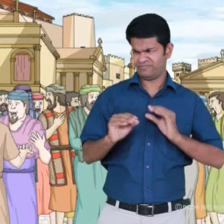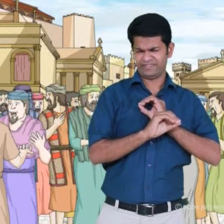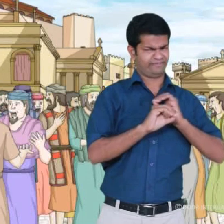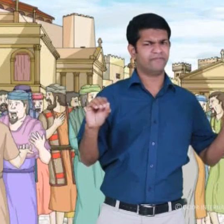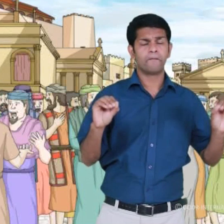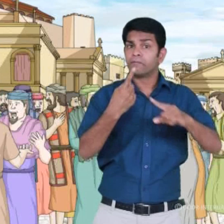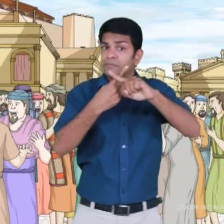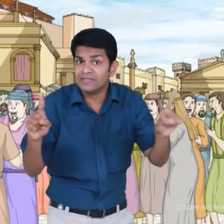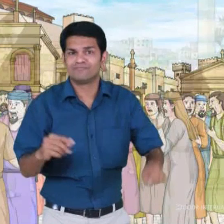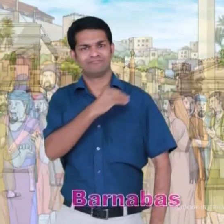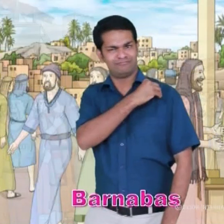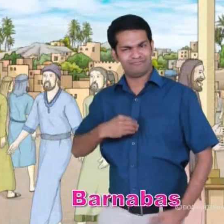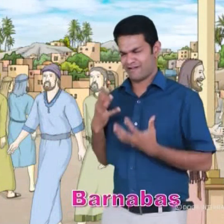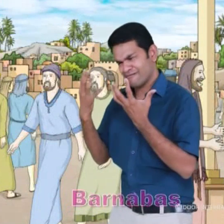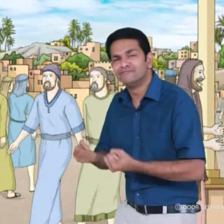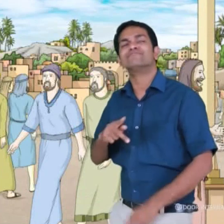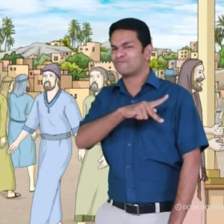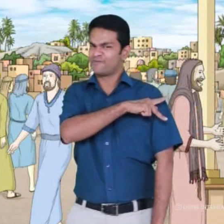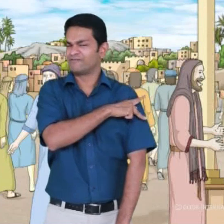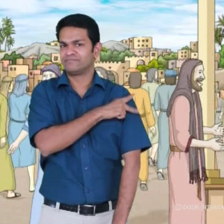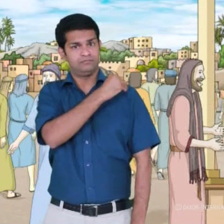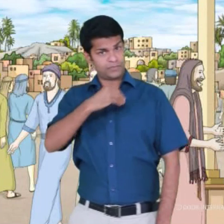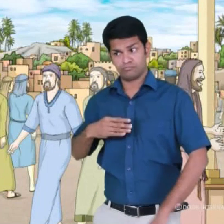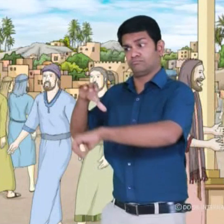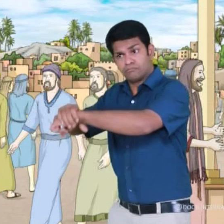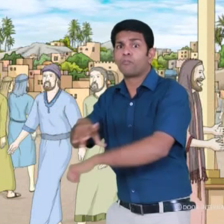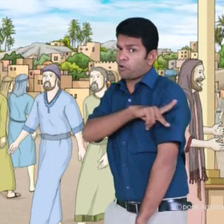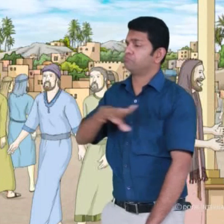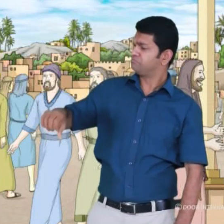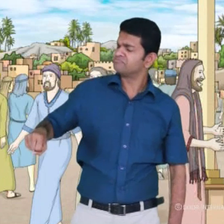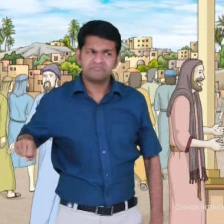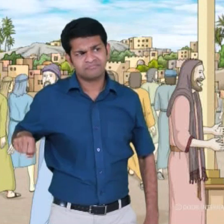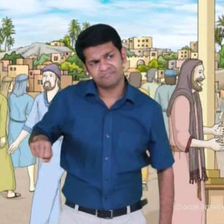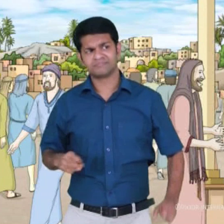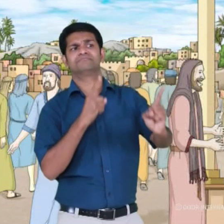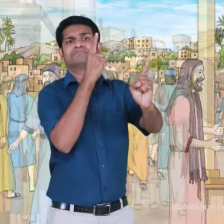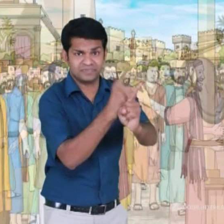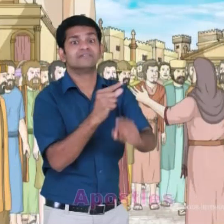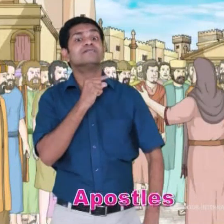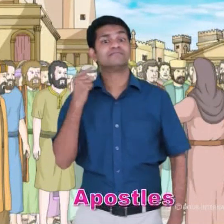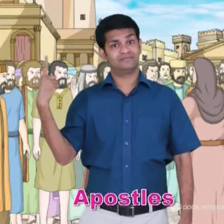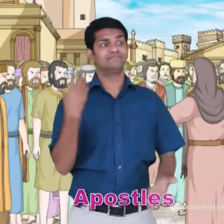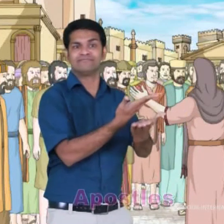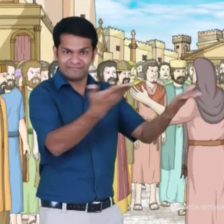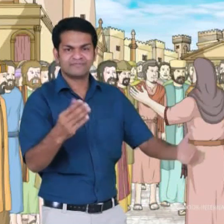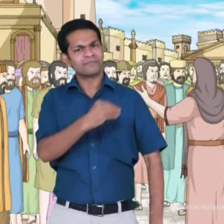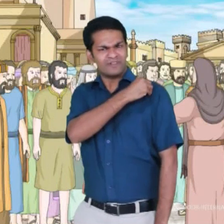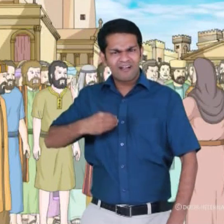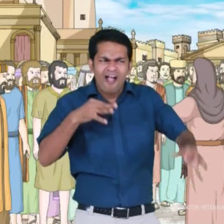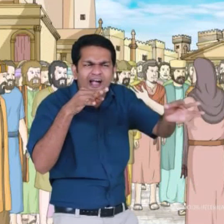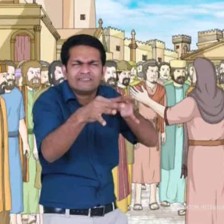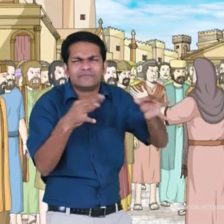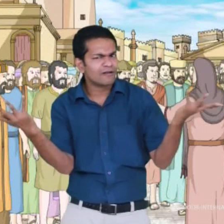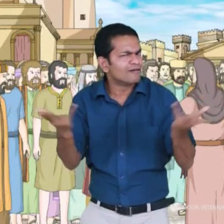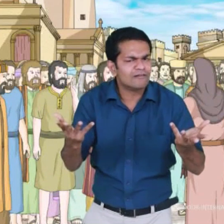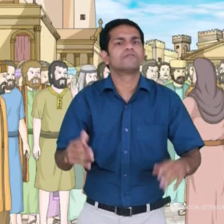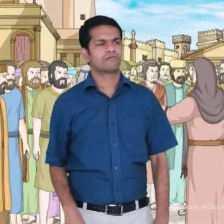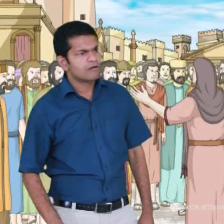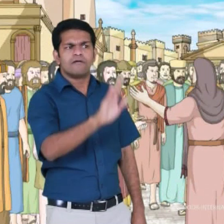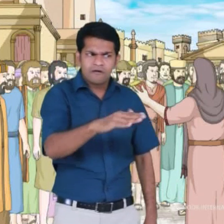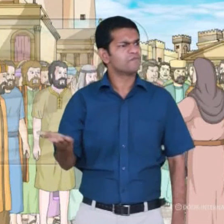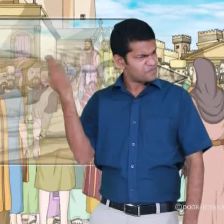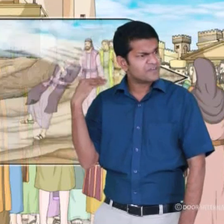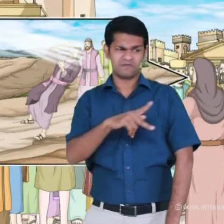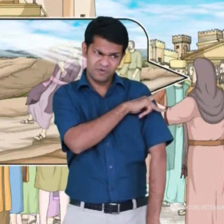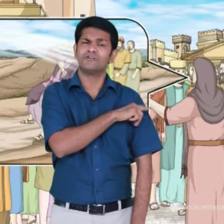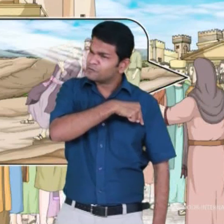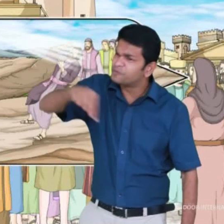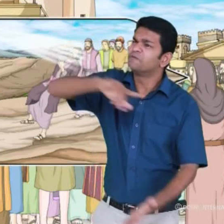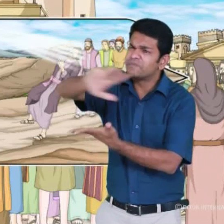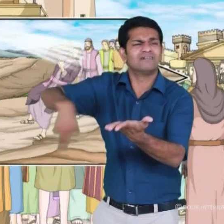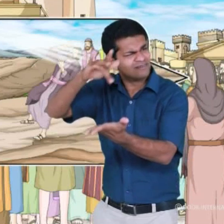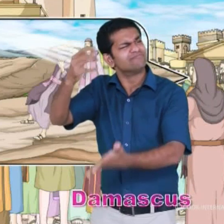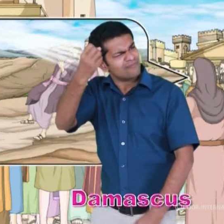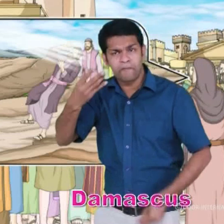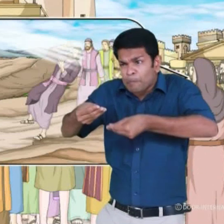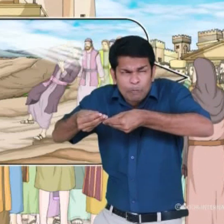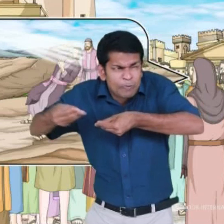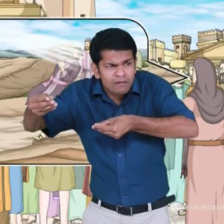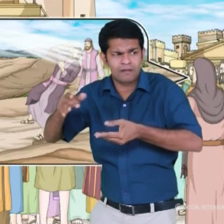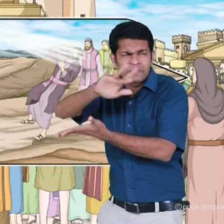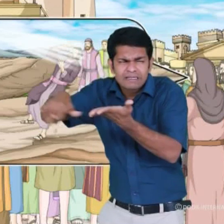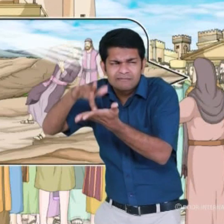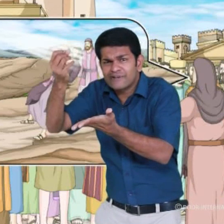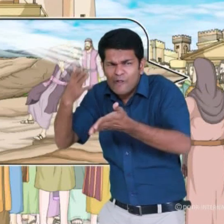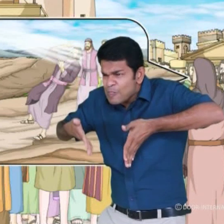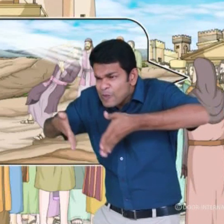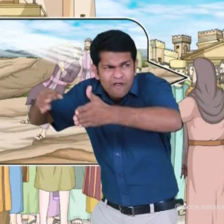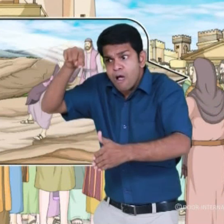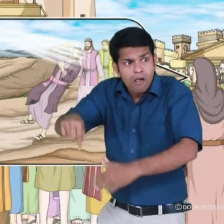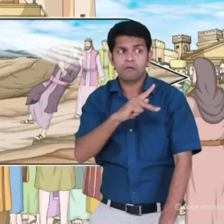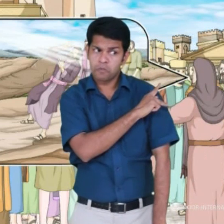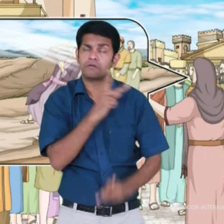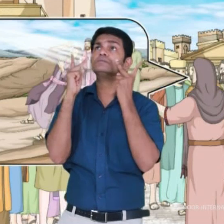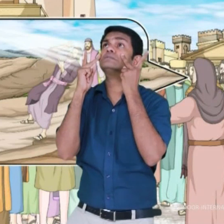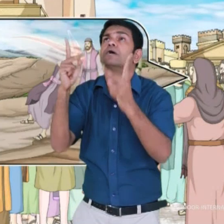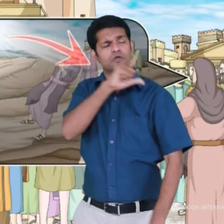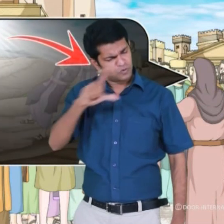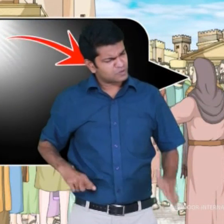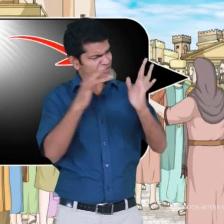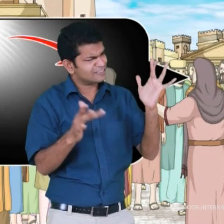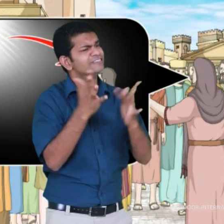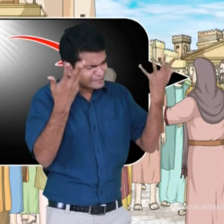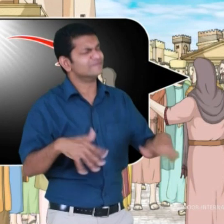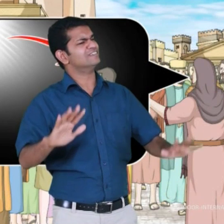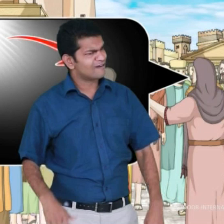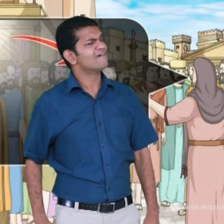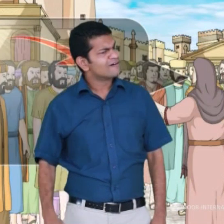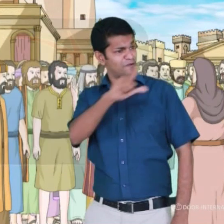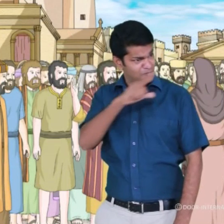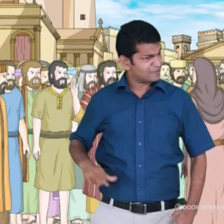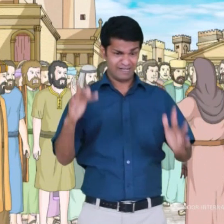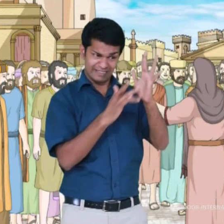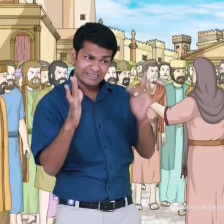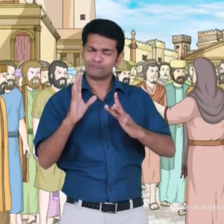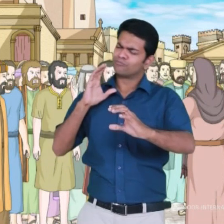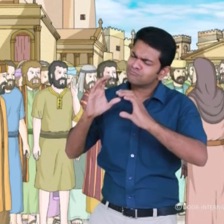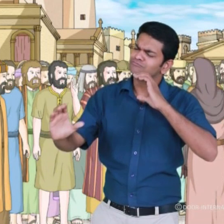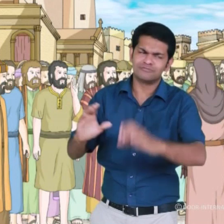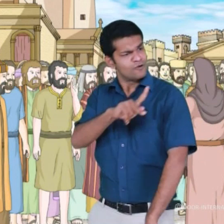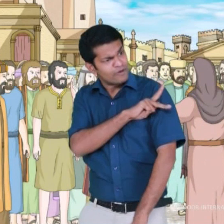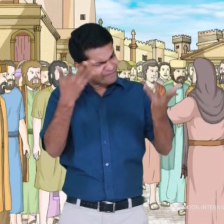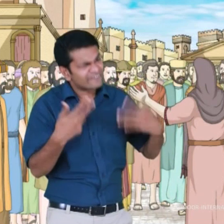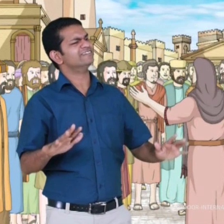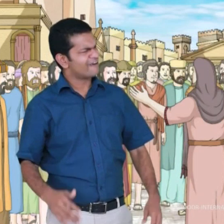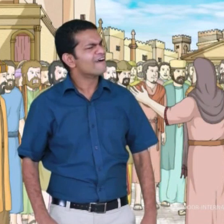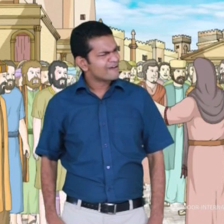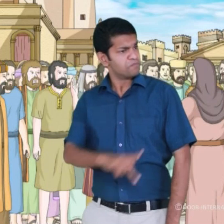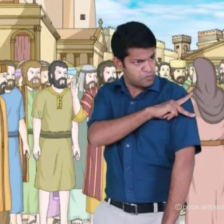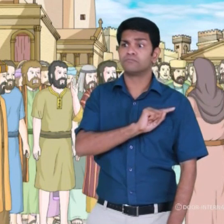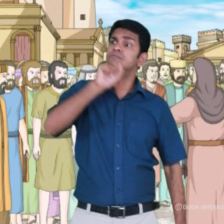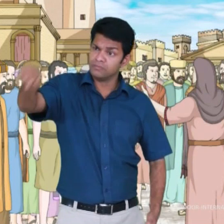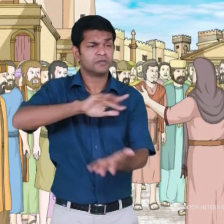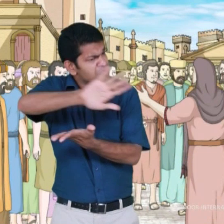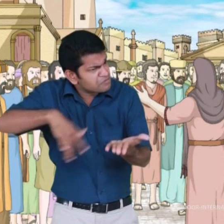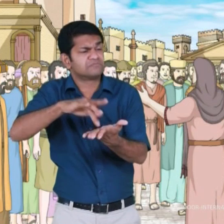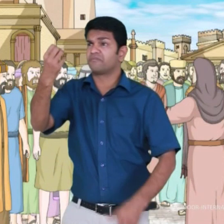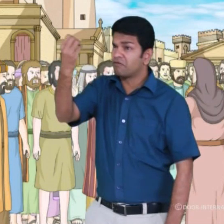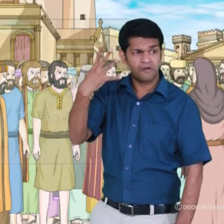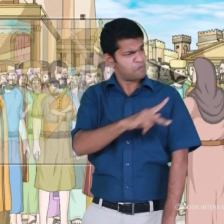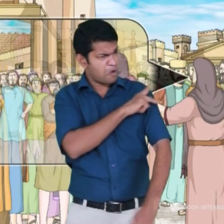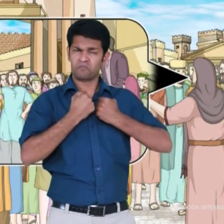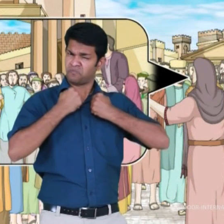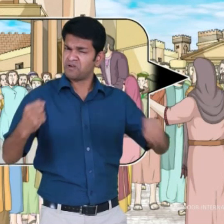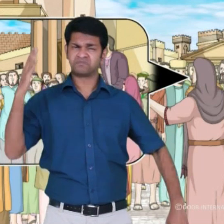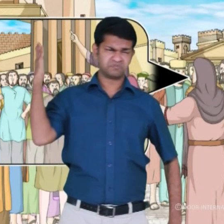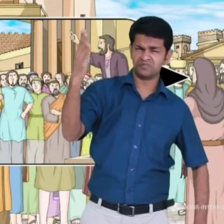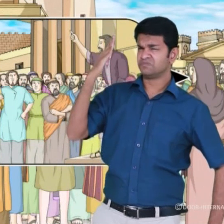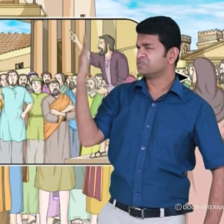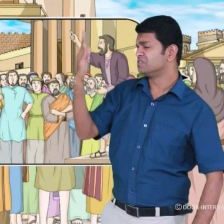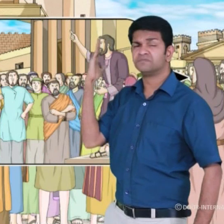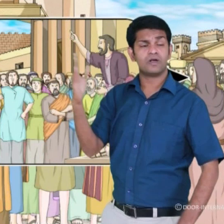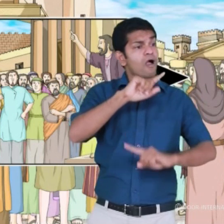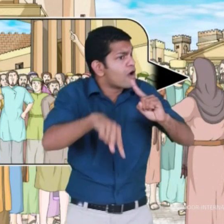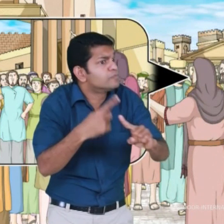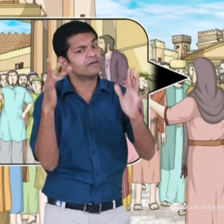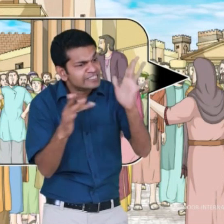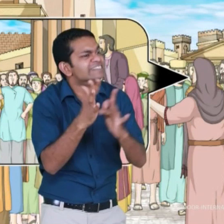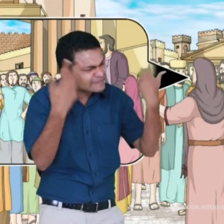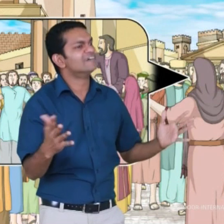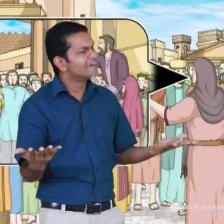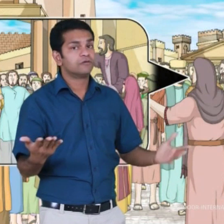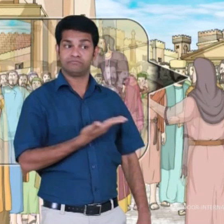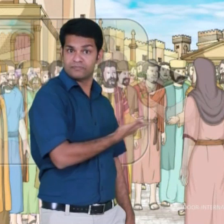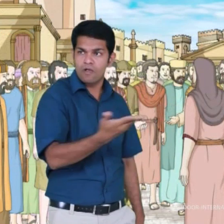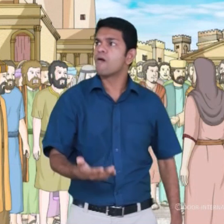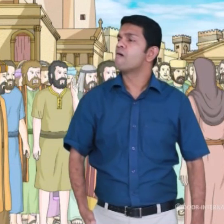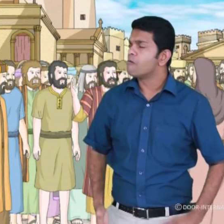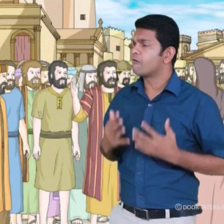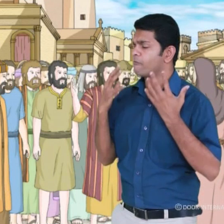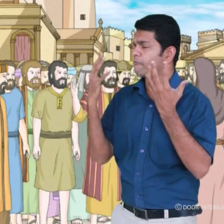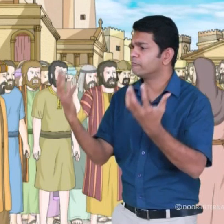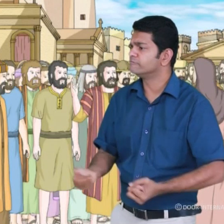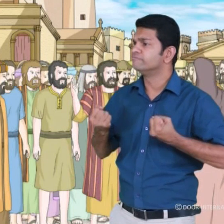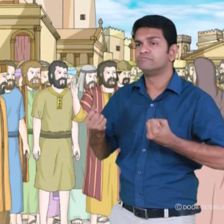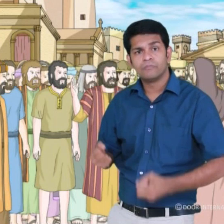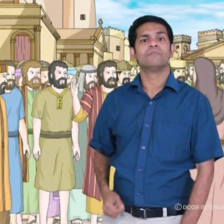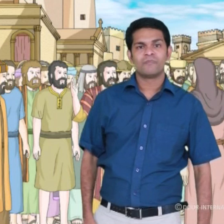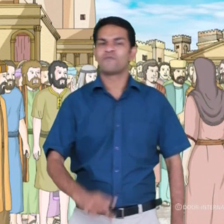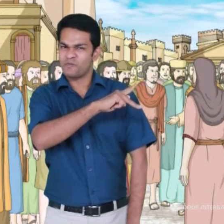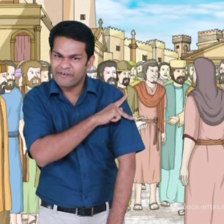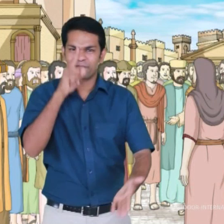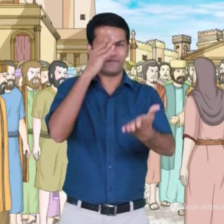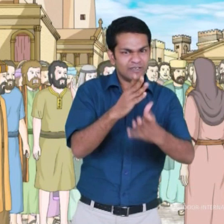Then Barnabas brought him to the apostles and described how Saul had seen the Lord, who spoke to him on the road to Damascus, and how Saul had spoken boldly in that city in the name of Jesus.